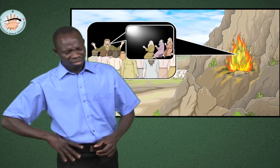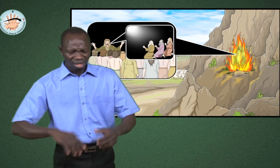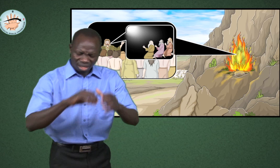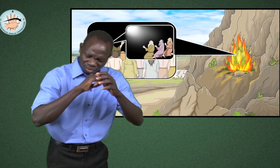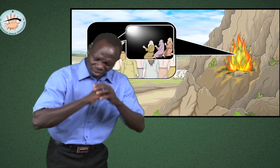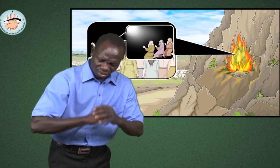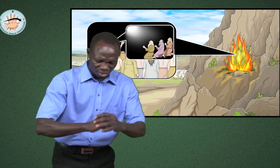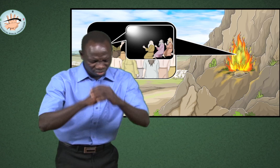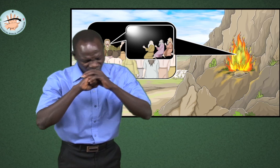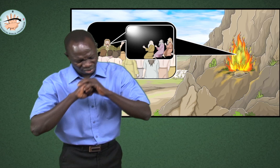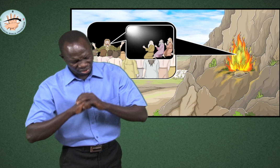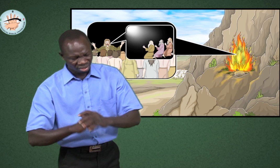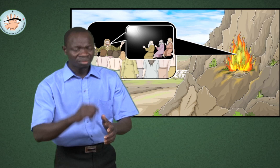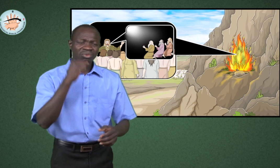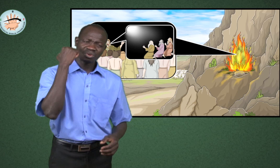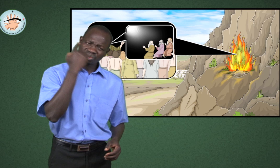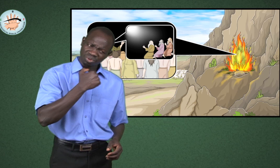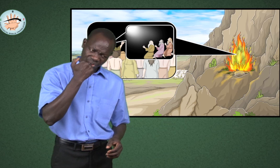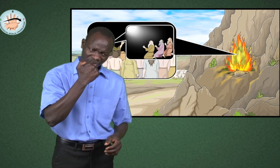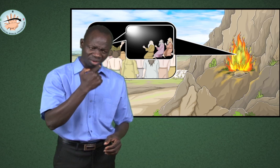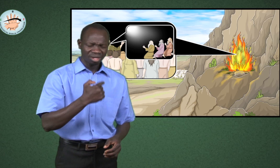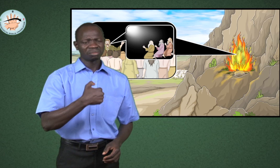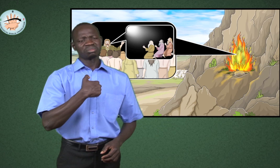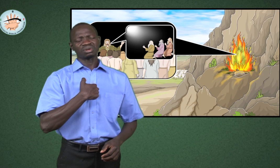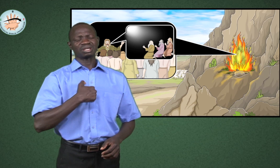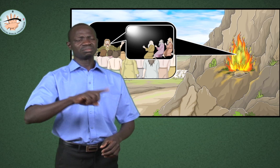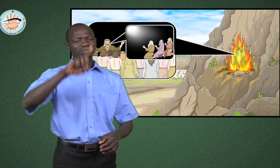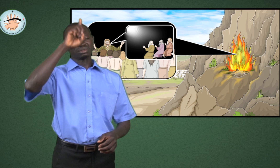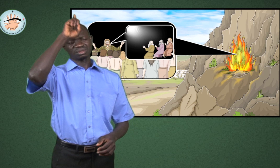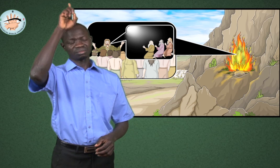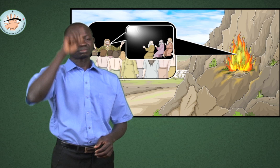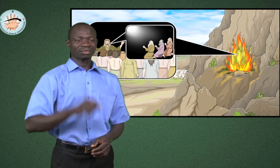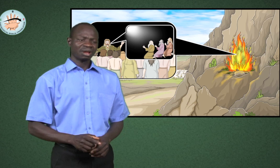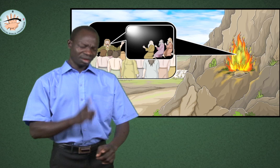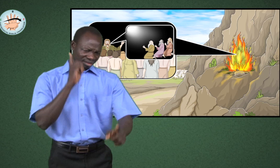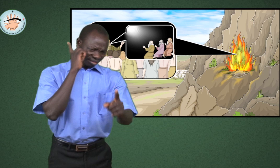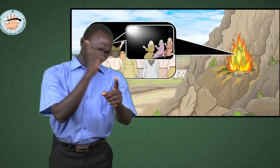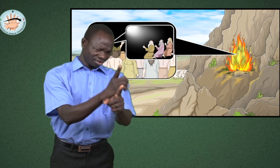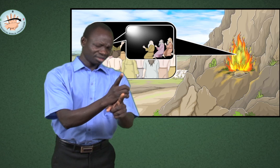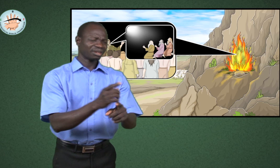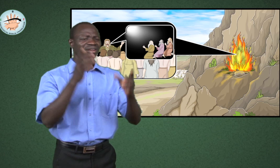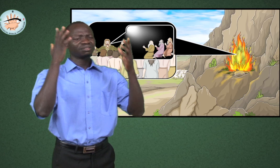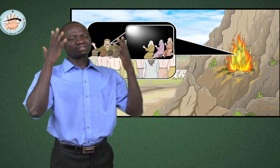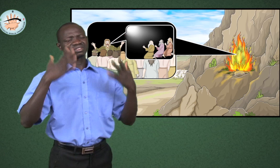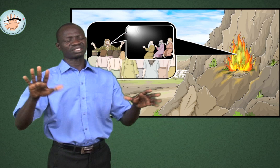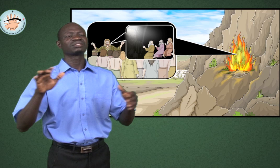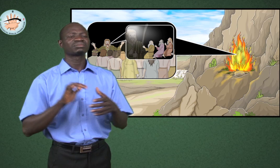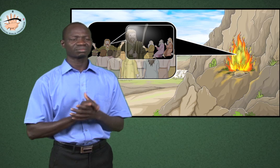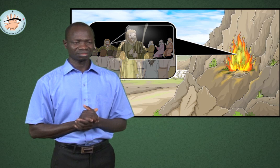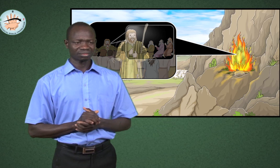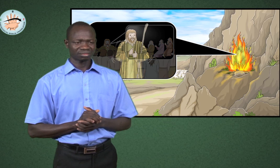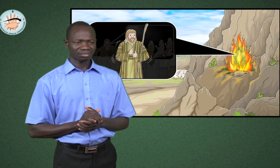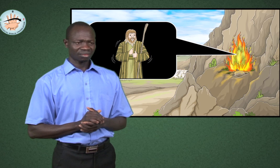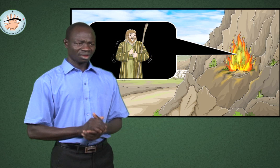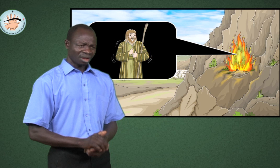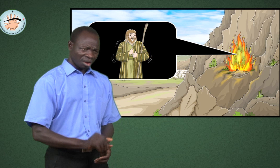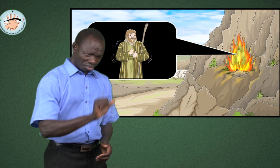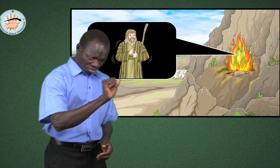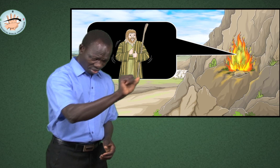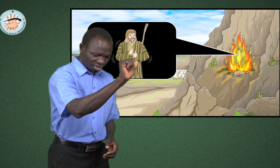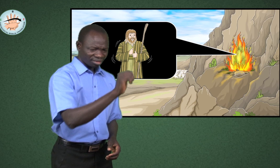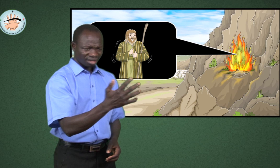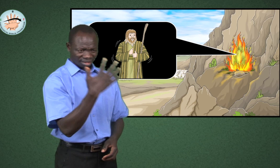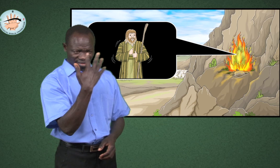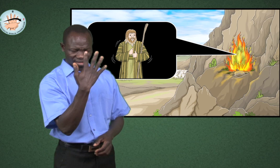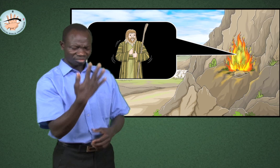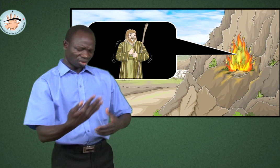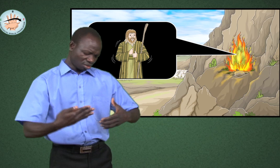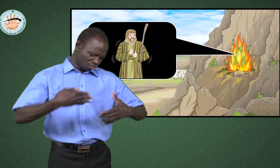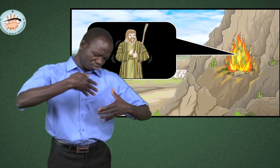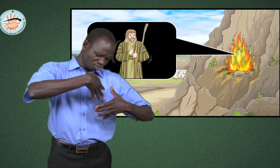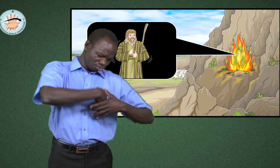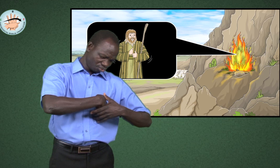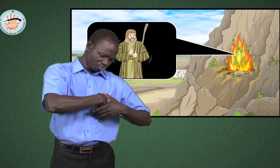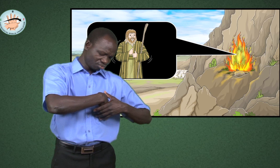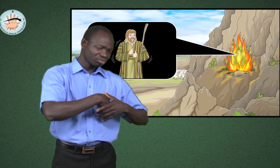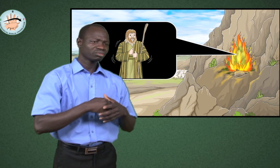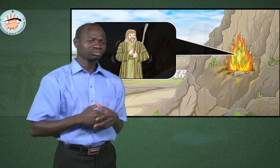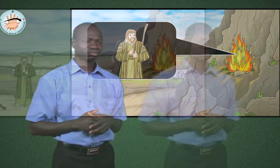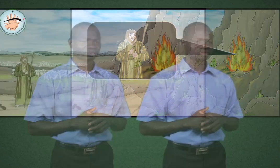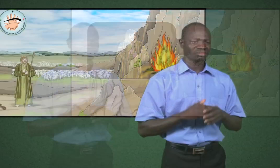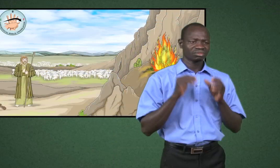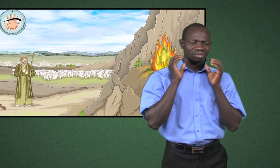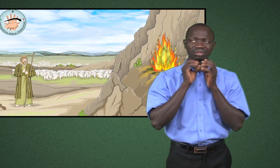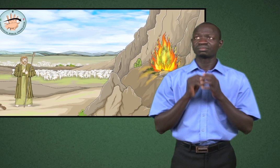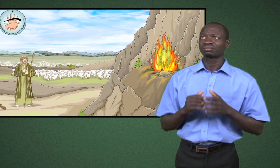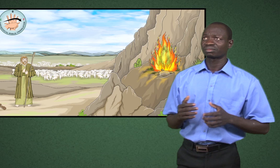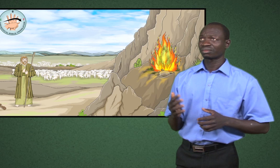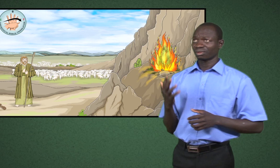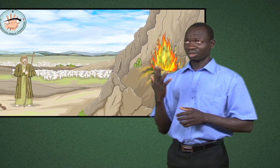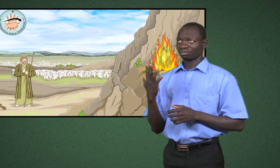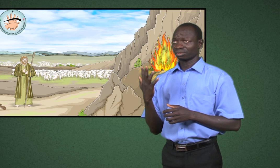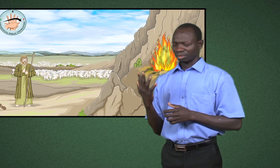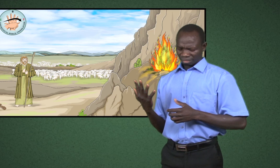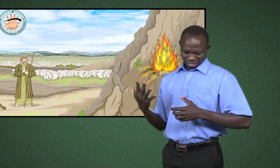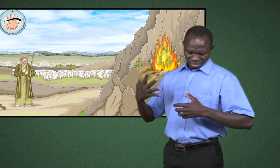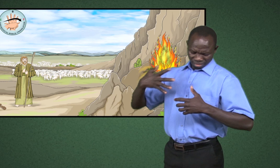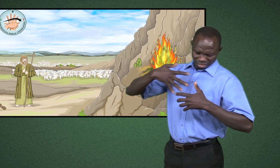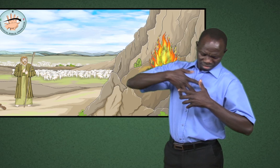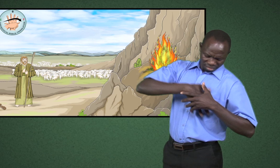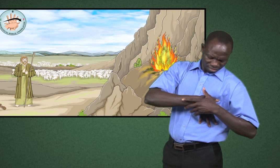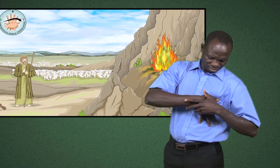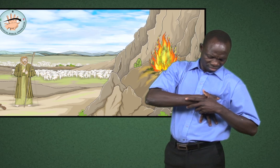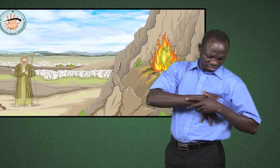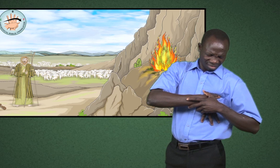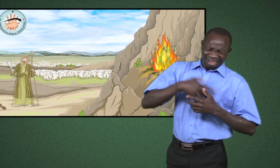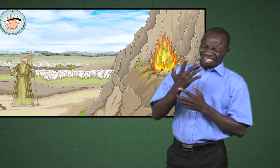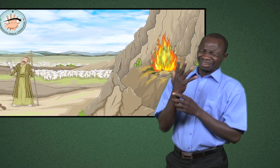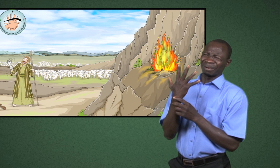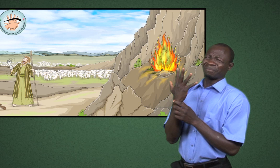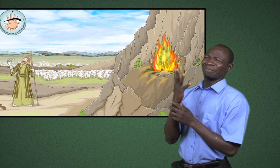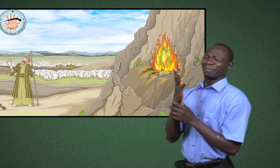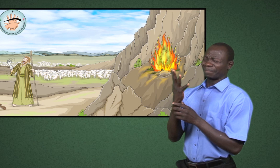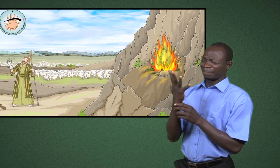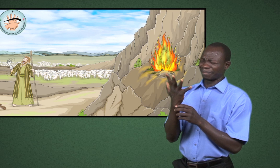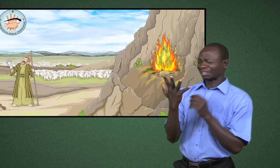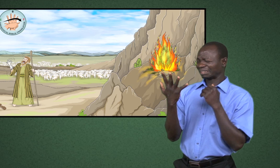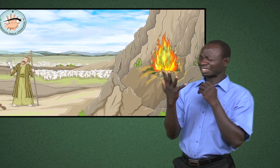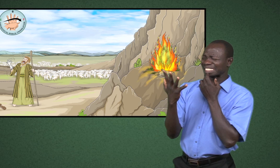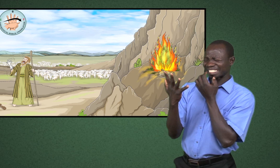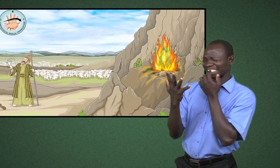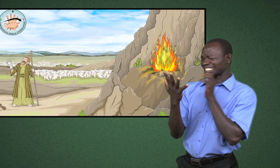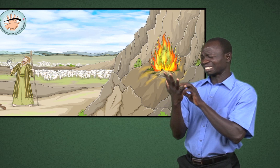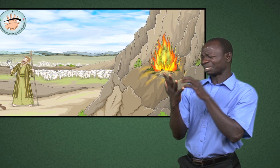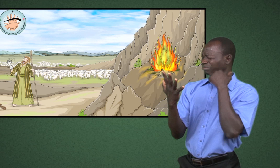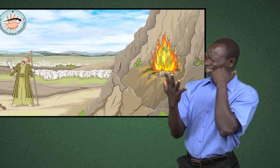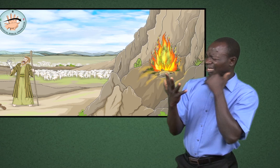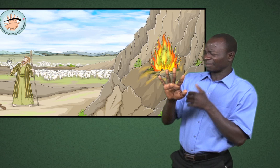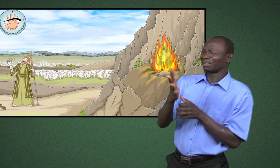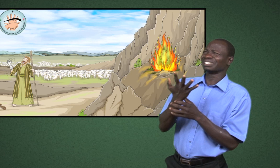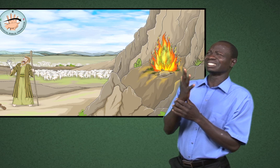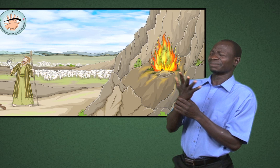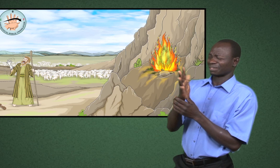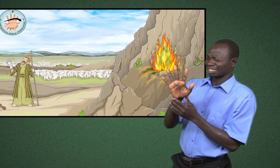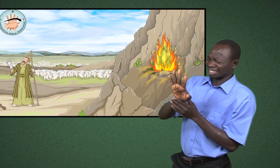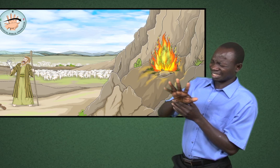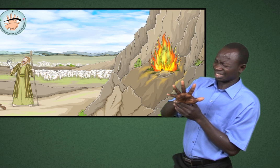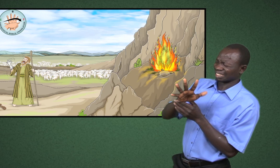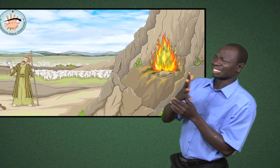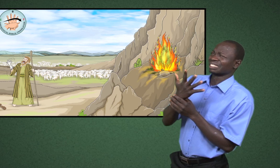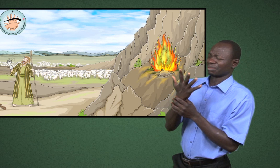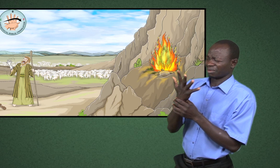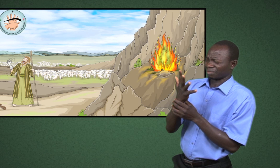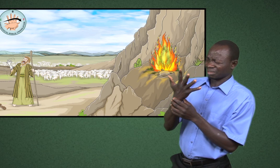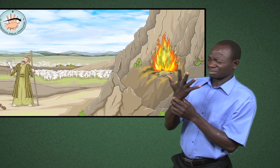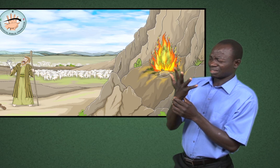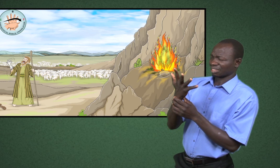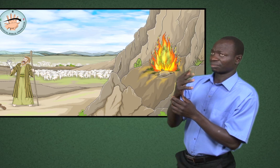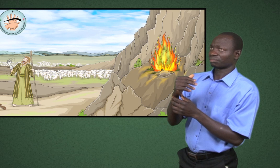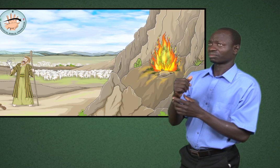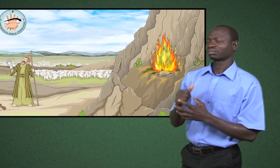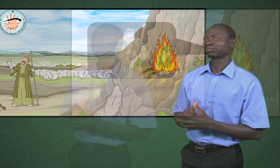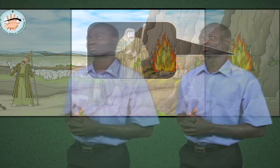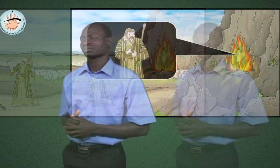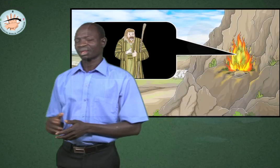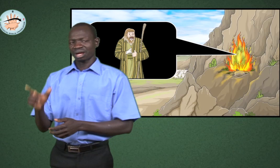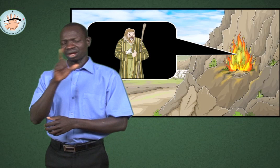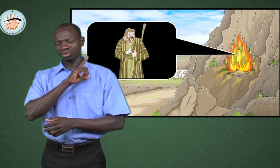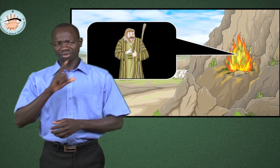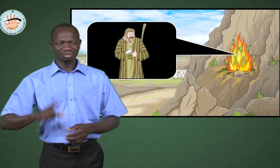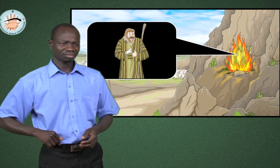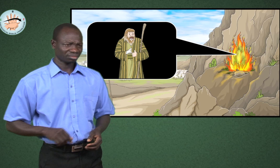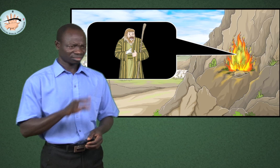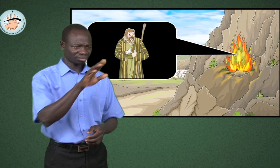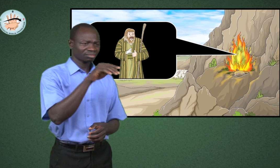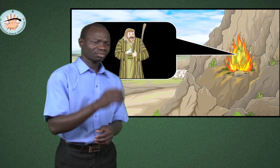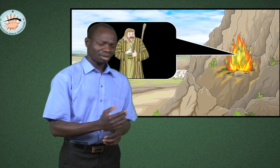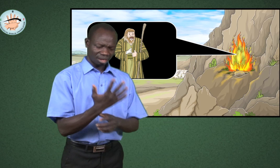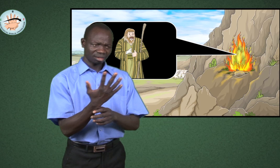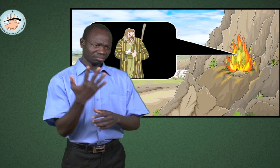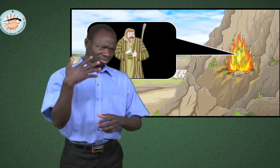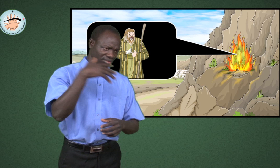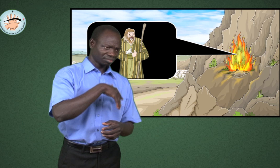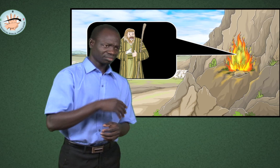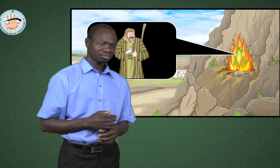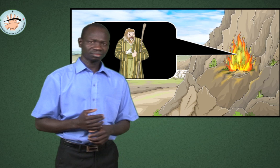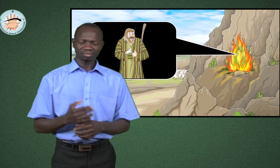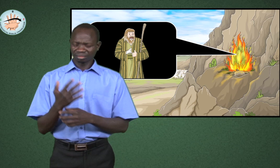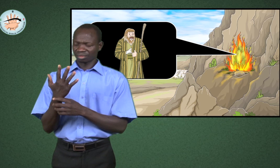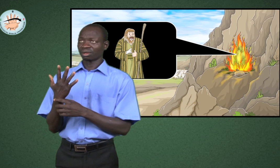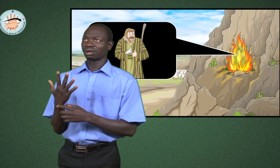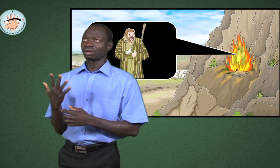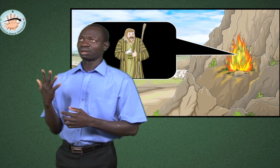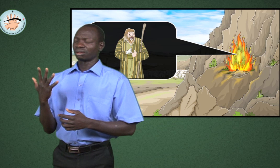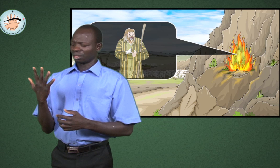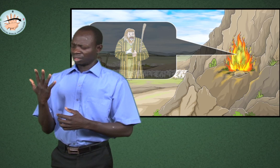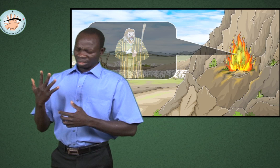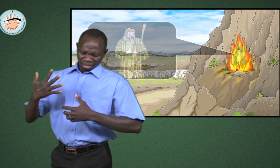Furthermore, the LORD said to Moses, “Put your hand inside your cloak.” So he put his hand inside his cloak, and when he took it out, his hand was leprous, white as snow.